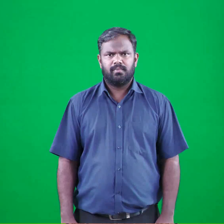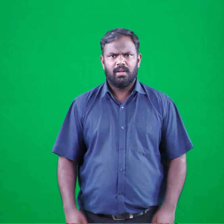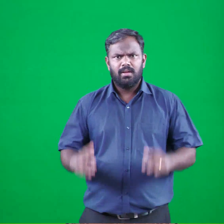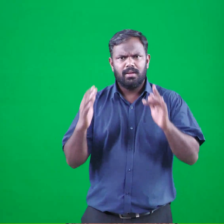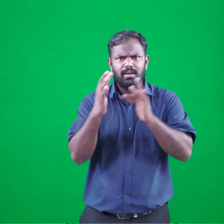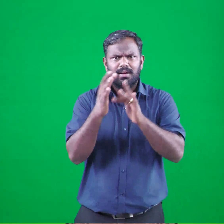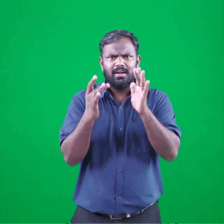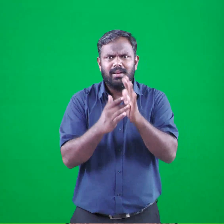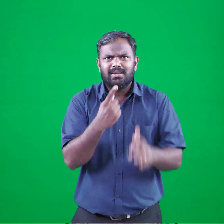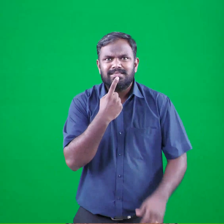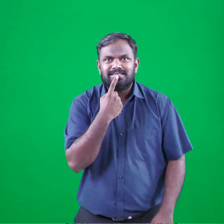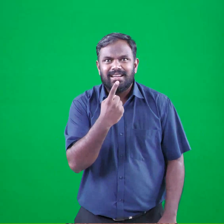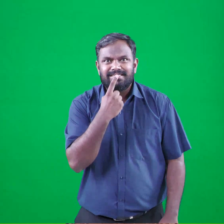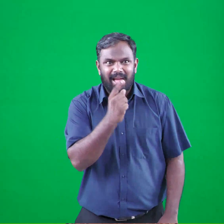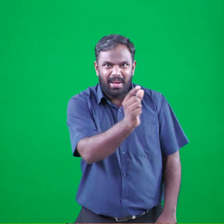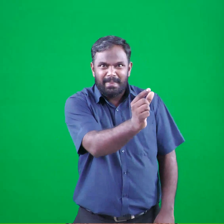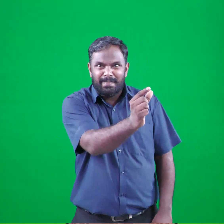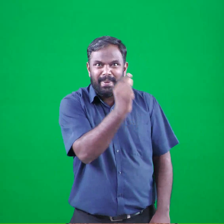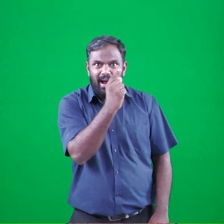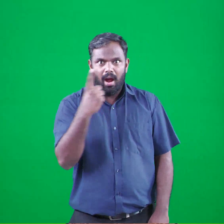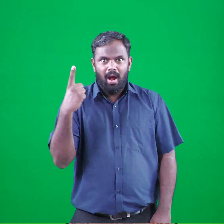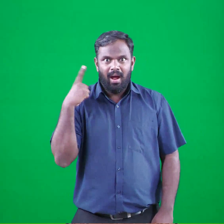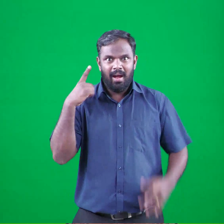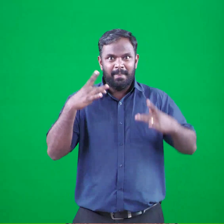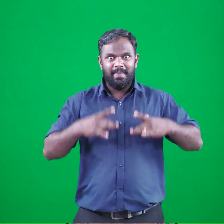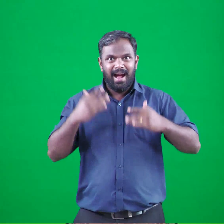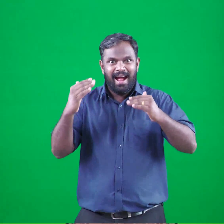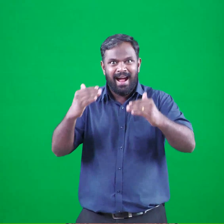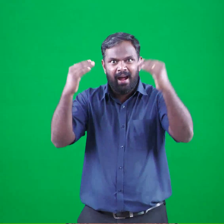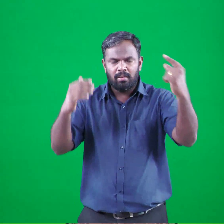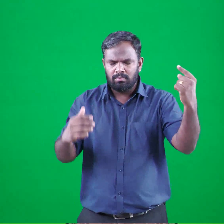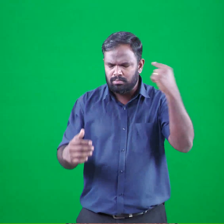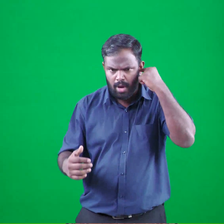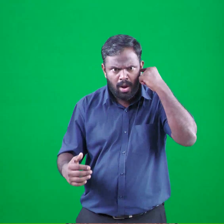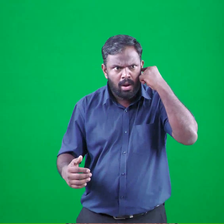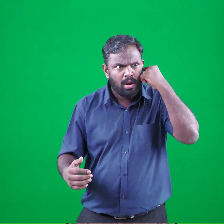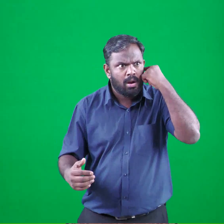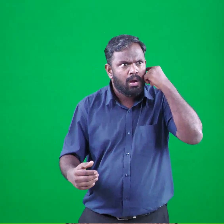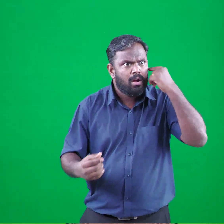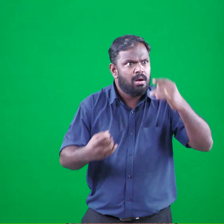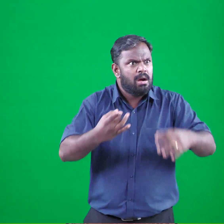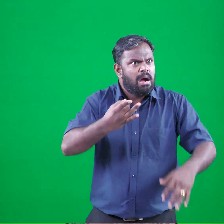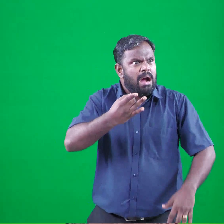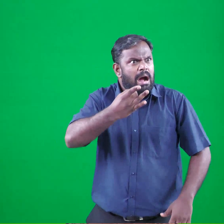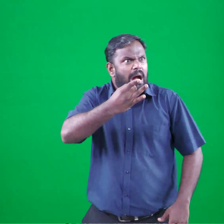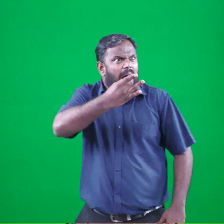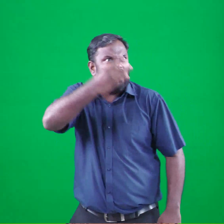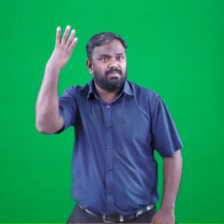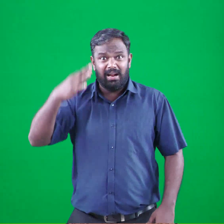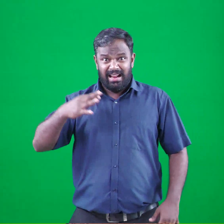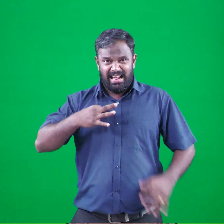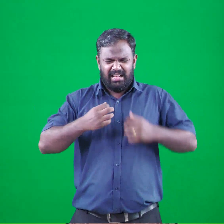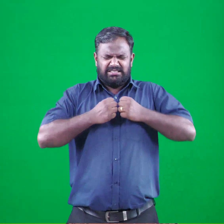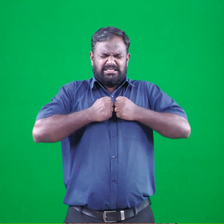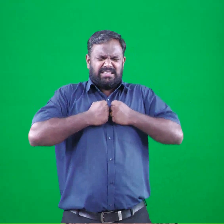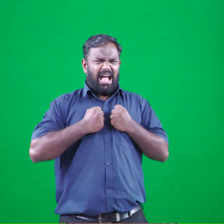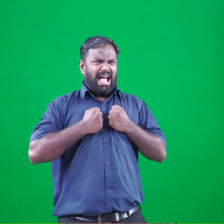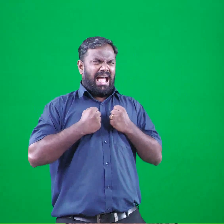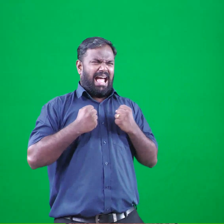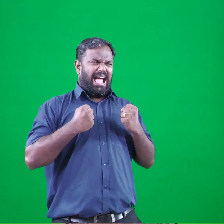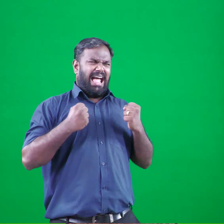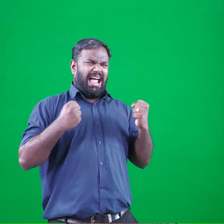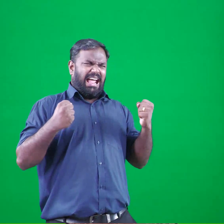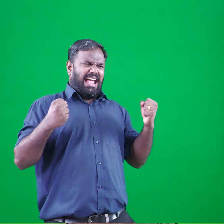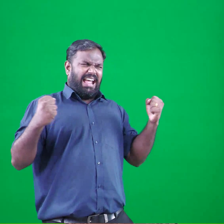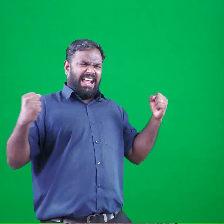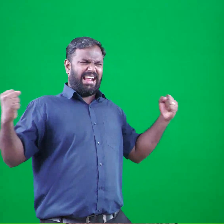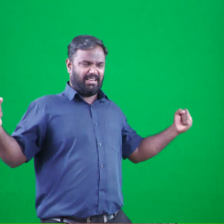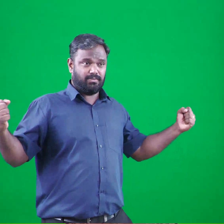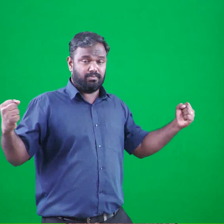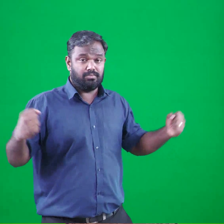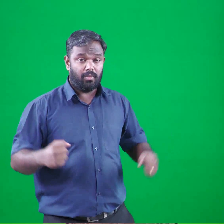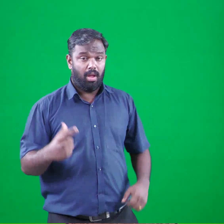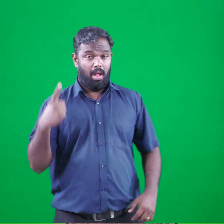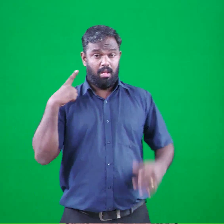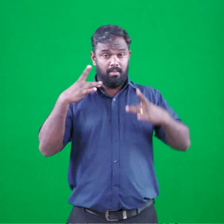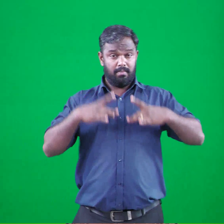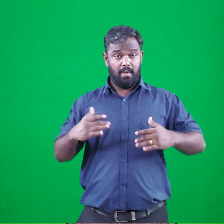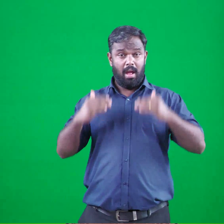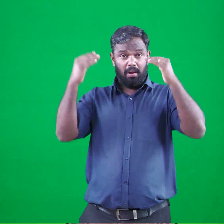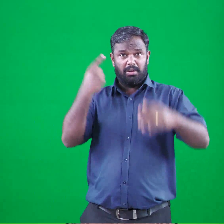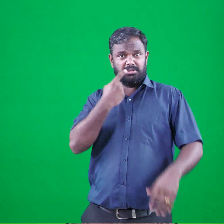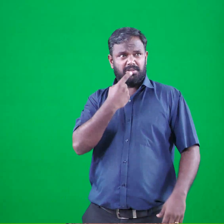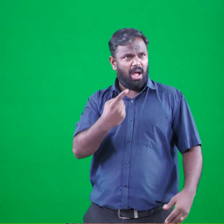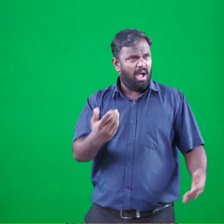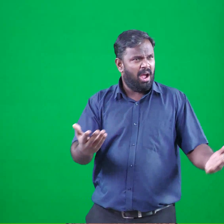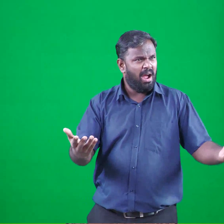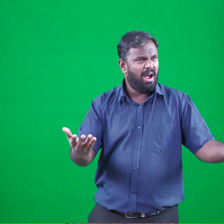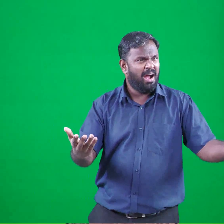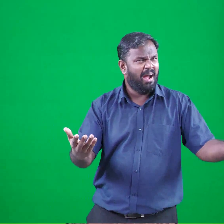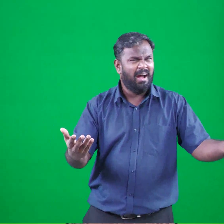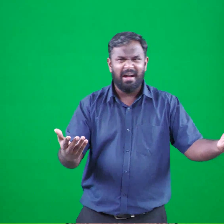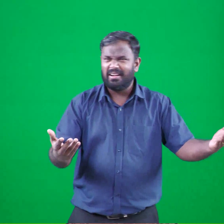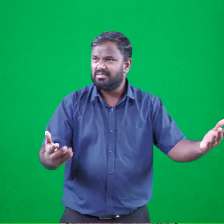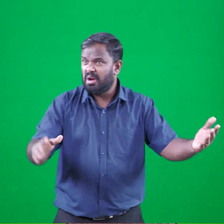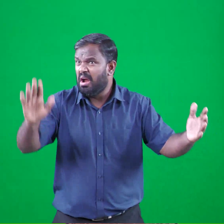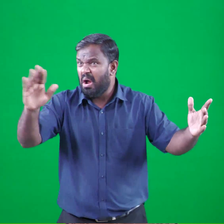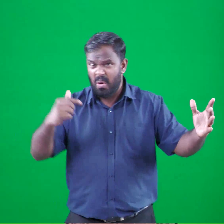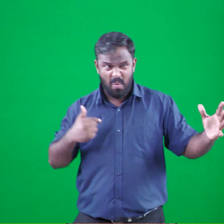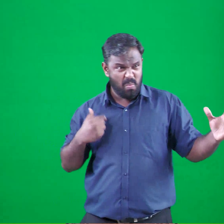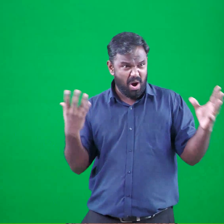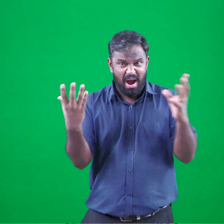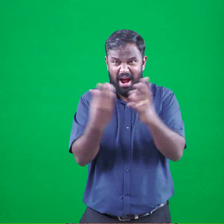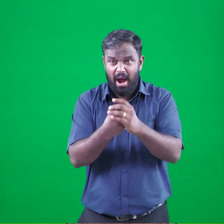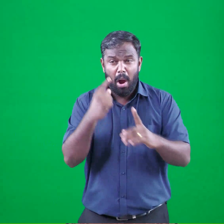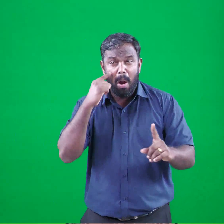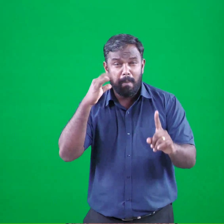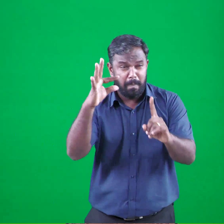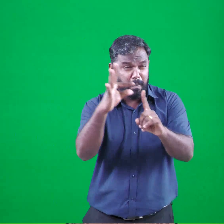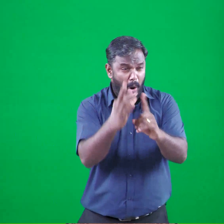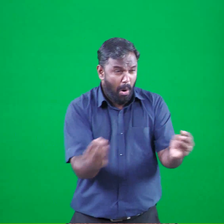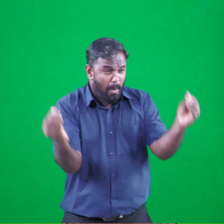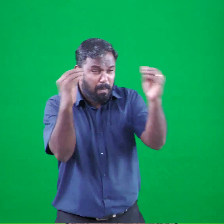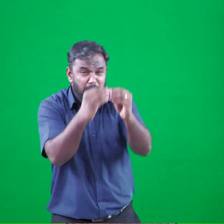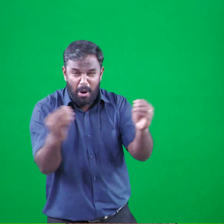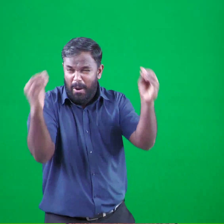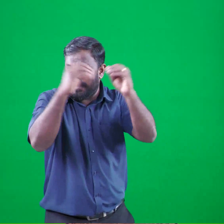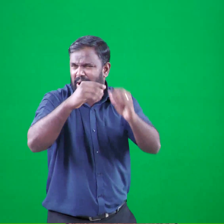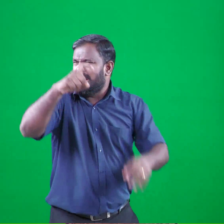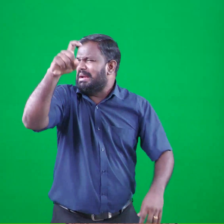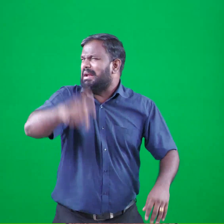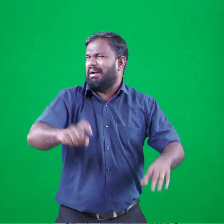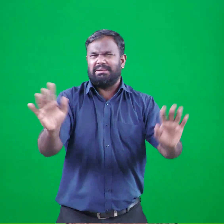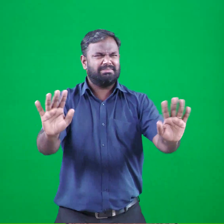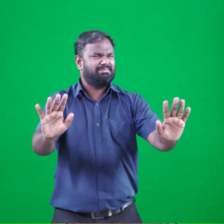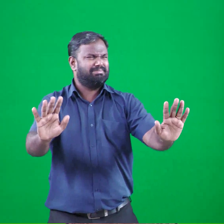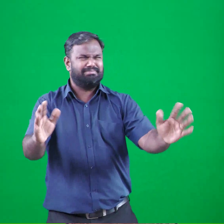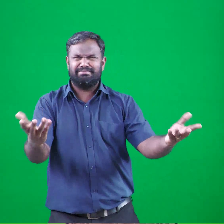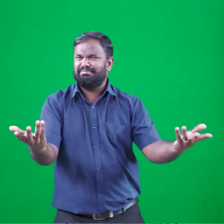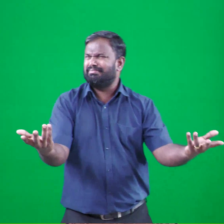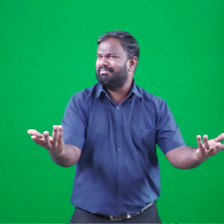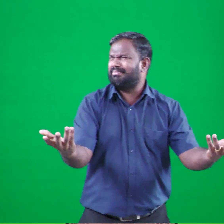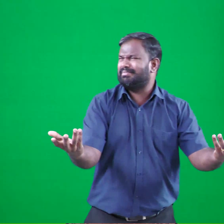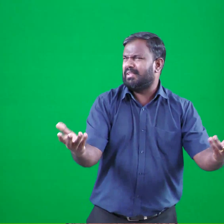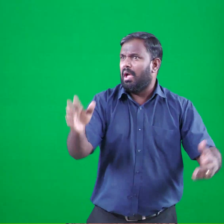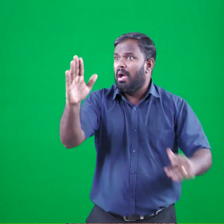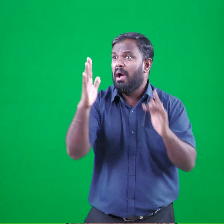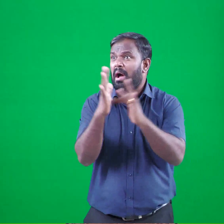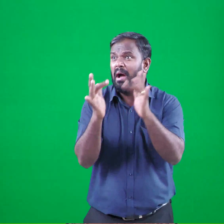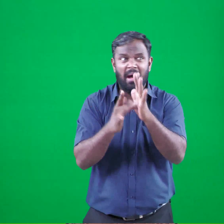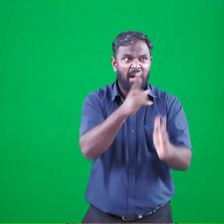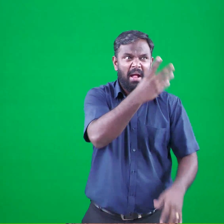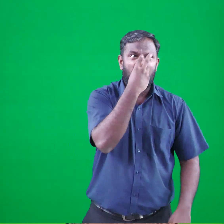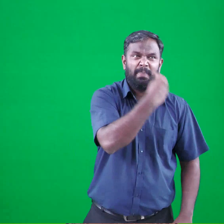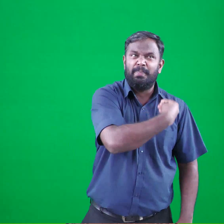At this, the high priest tore his clothes and declared, "Why do we need any more witnesses?